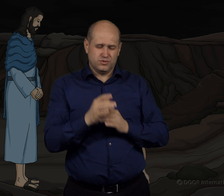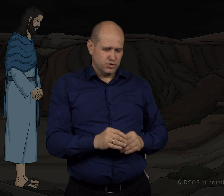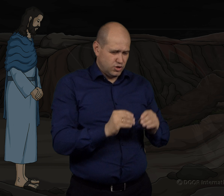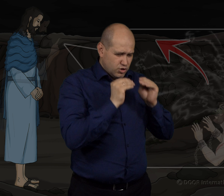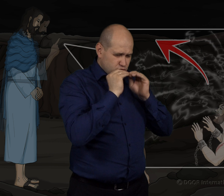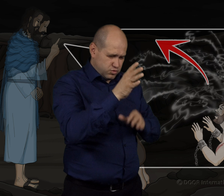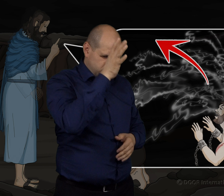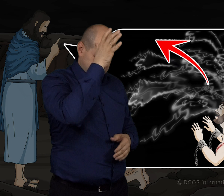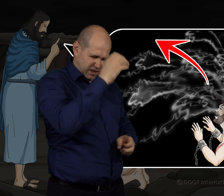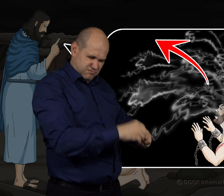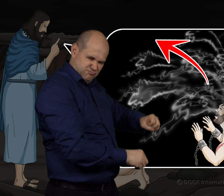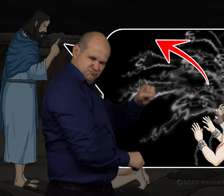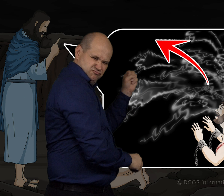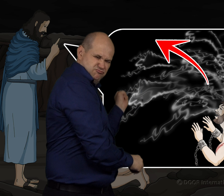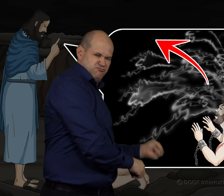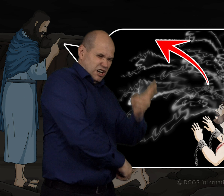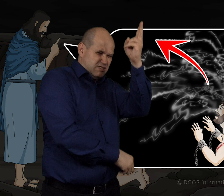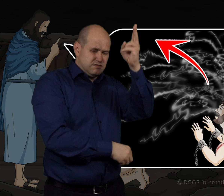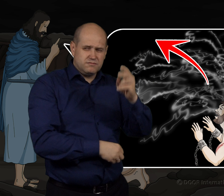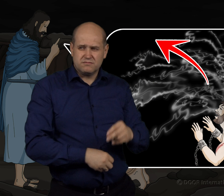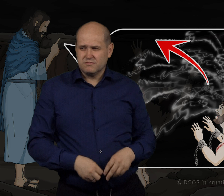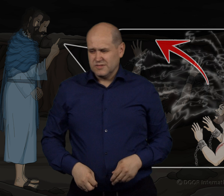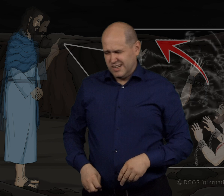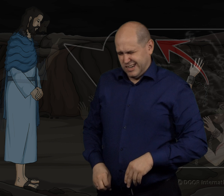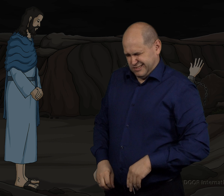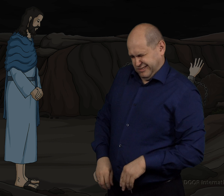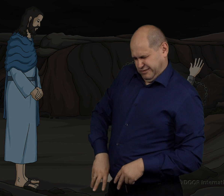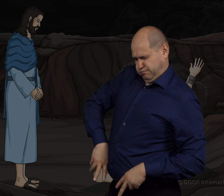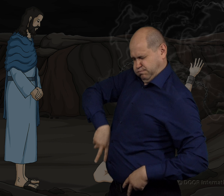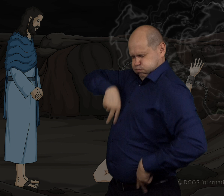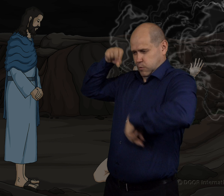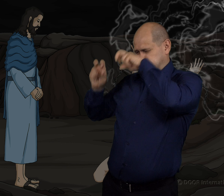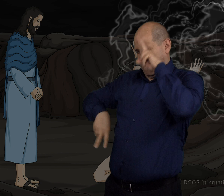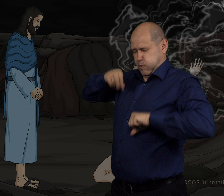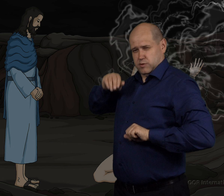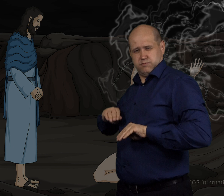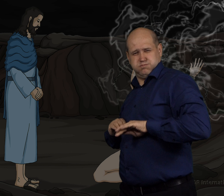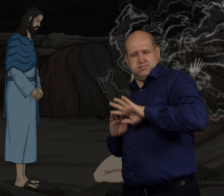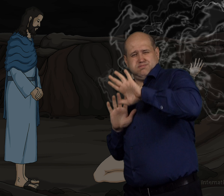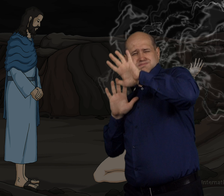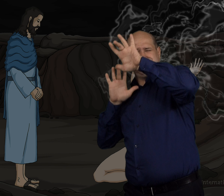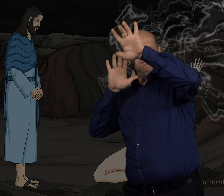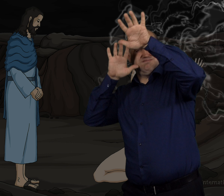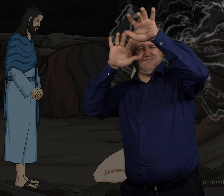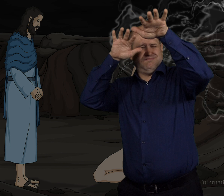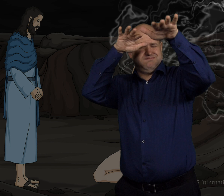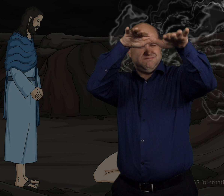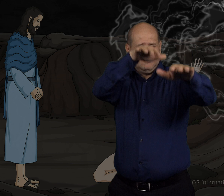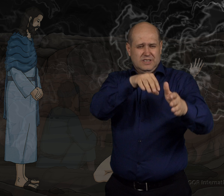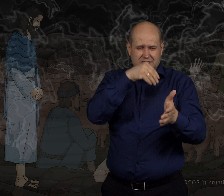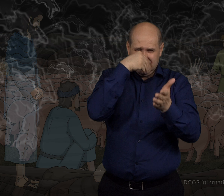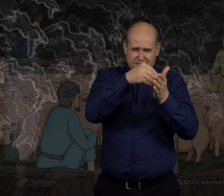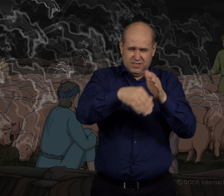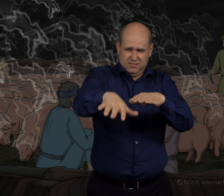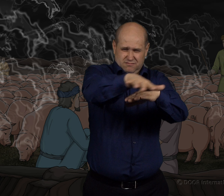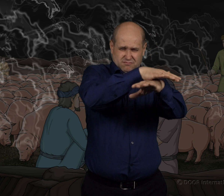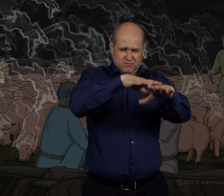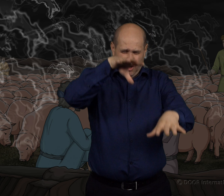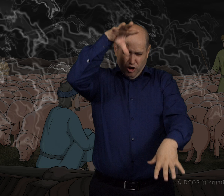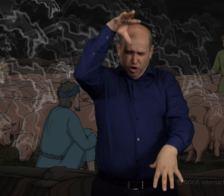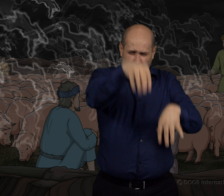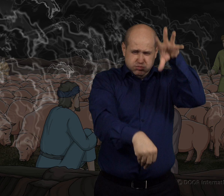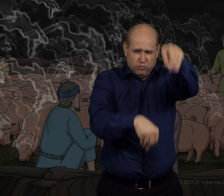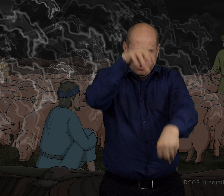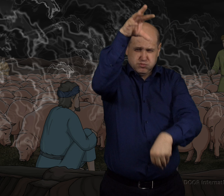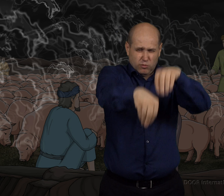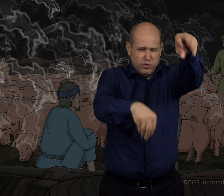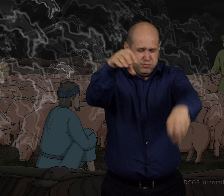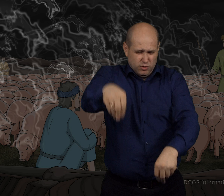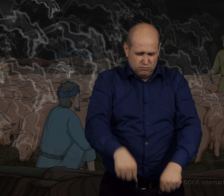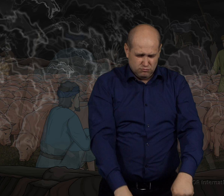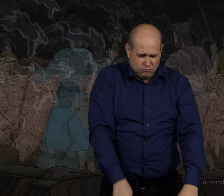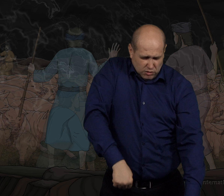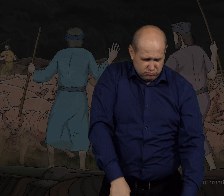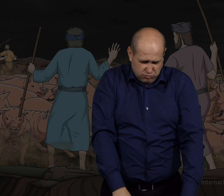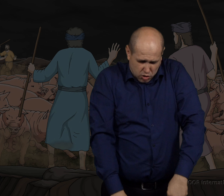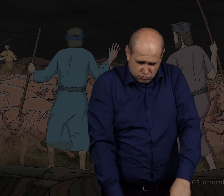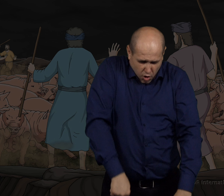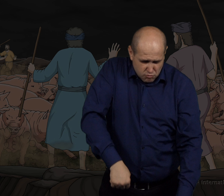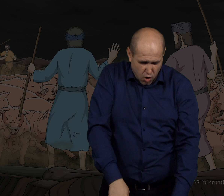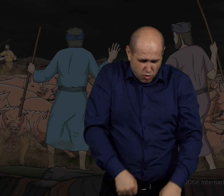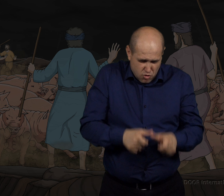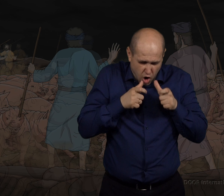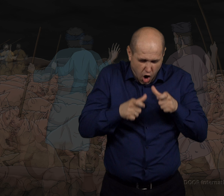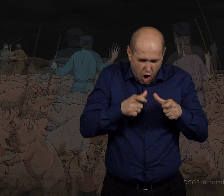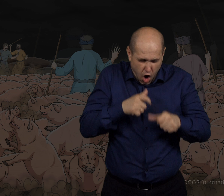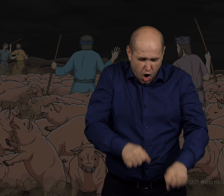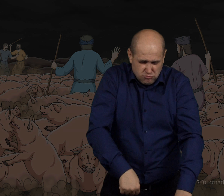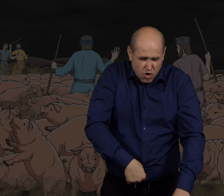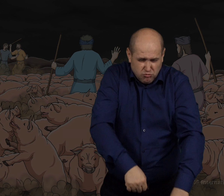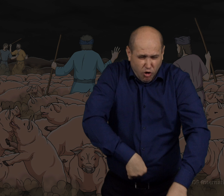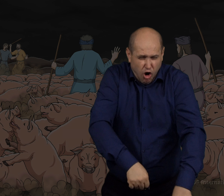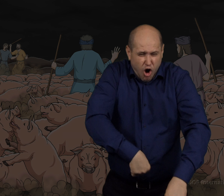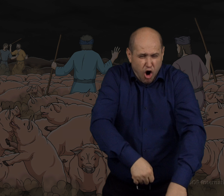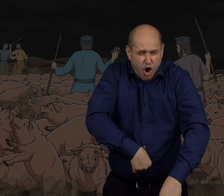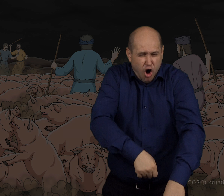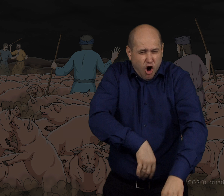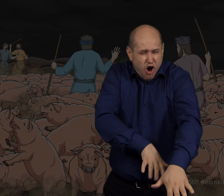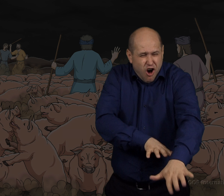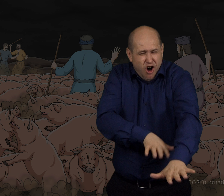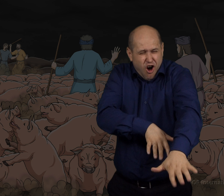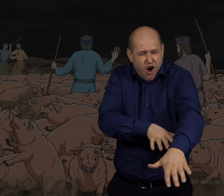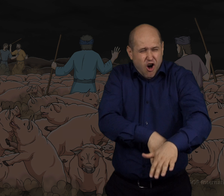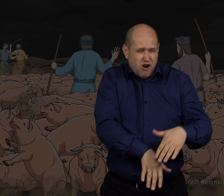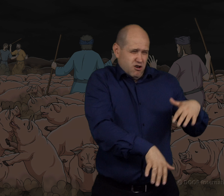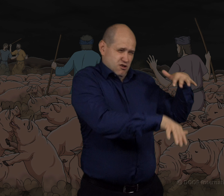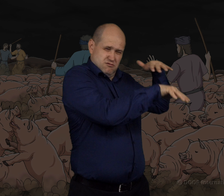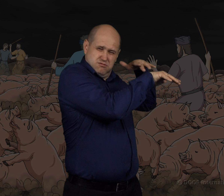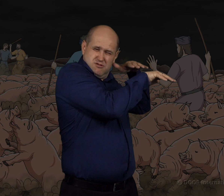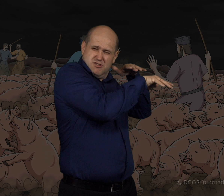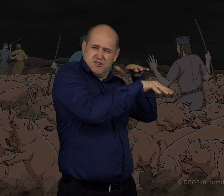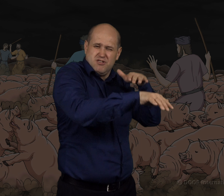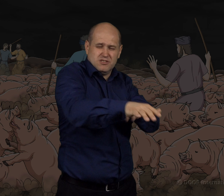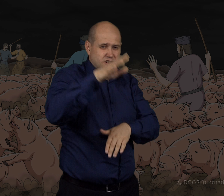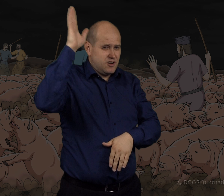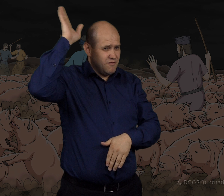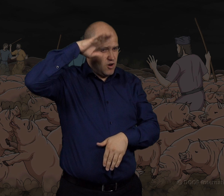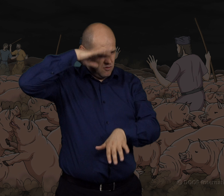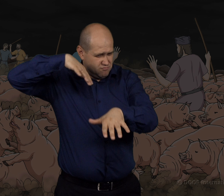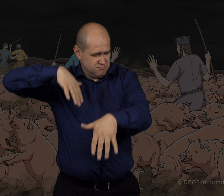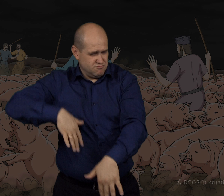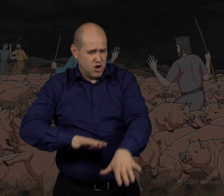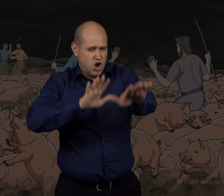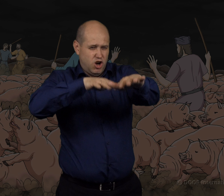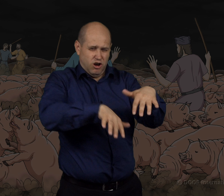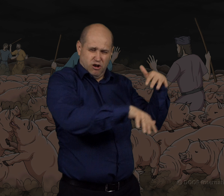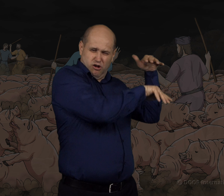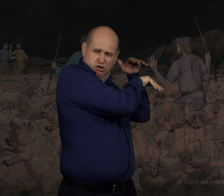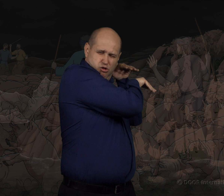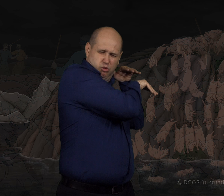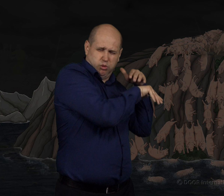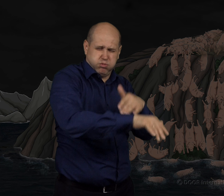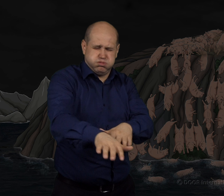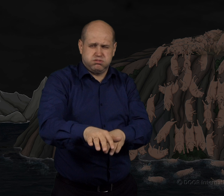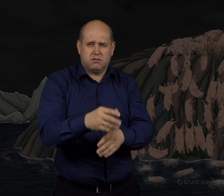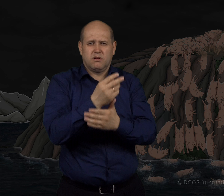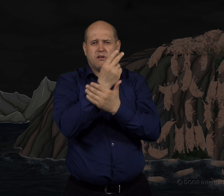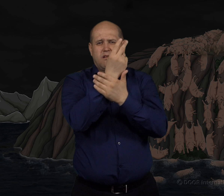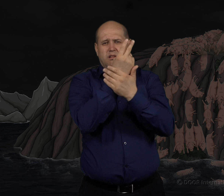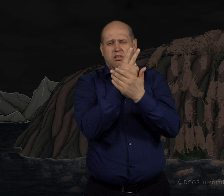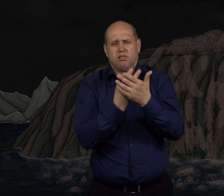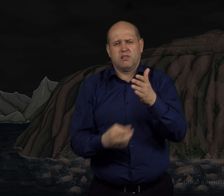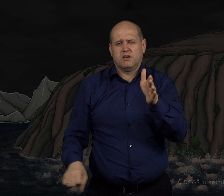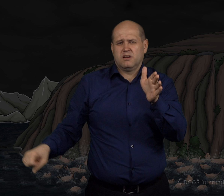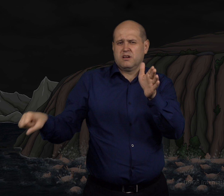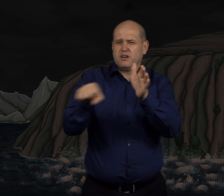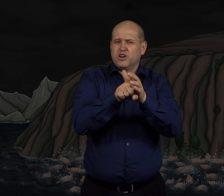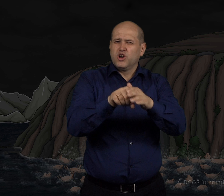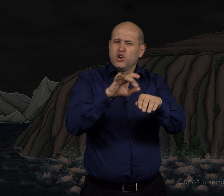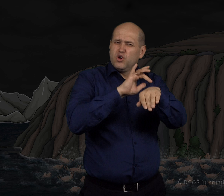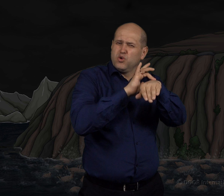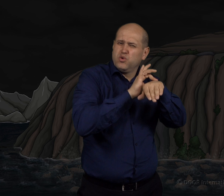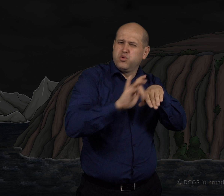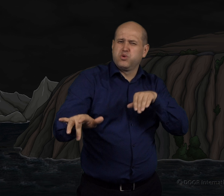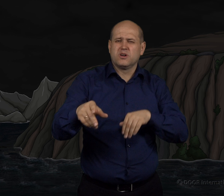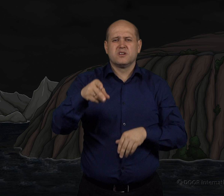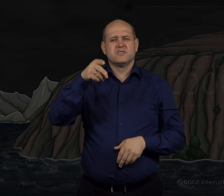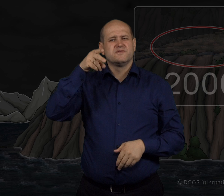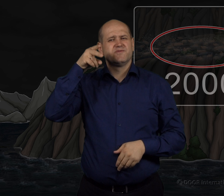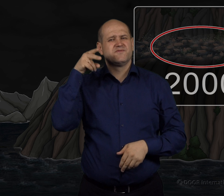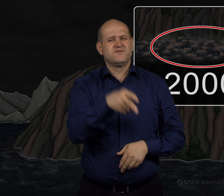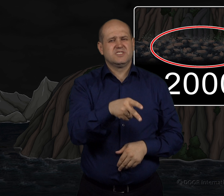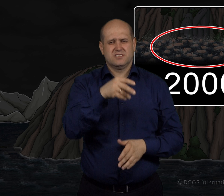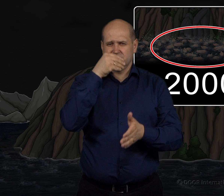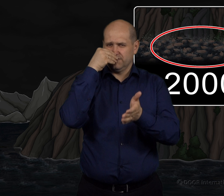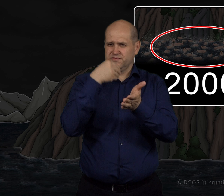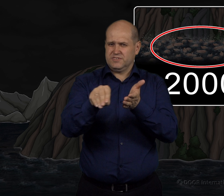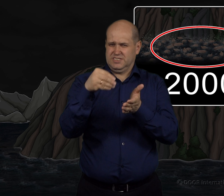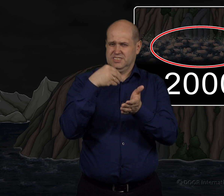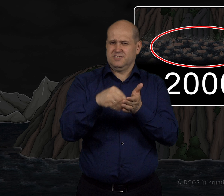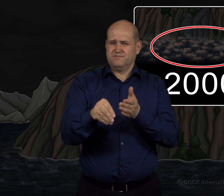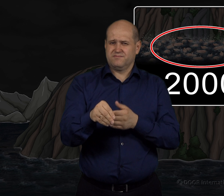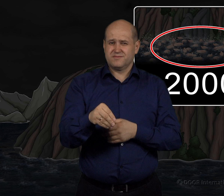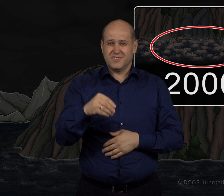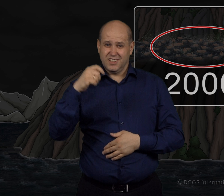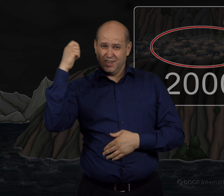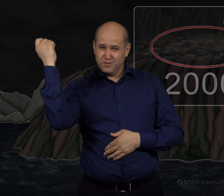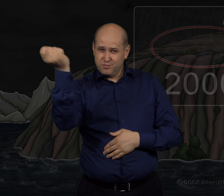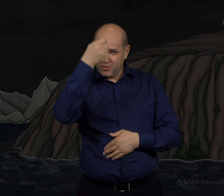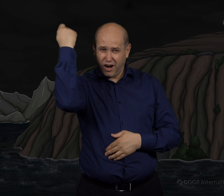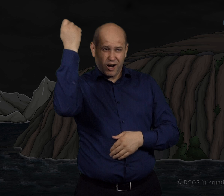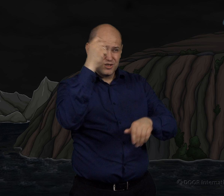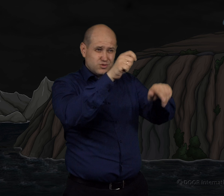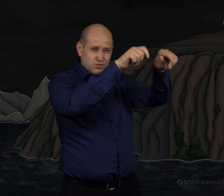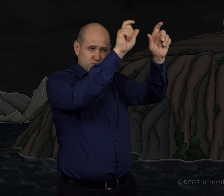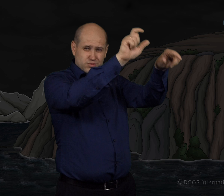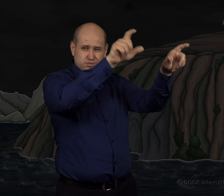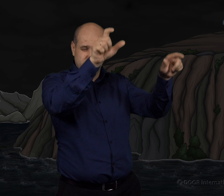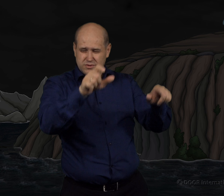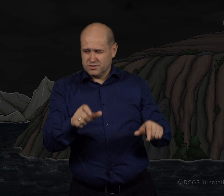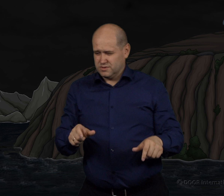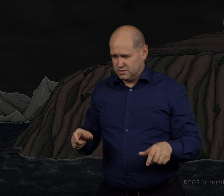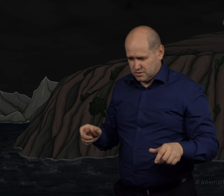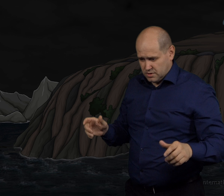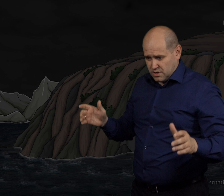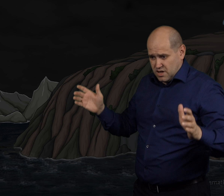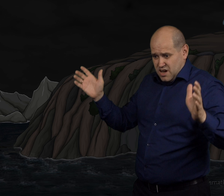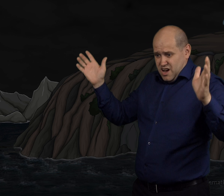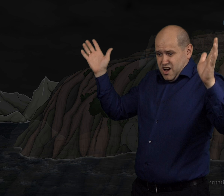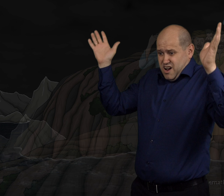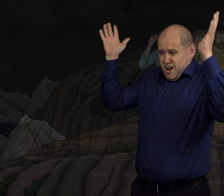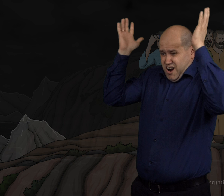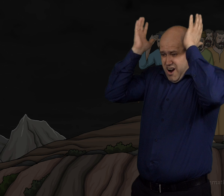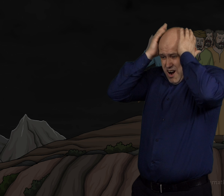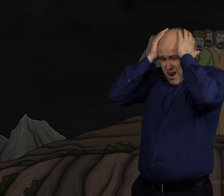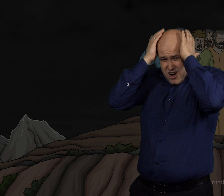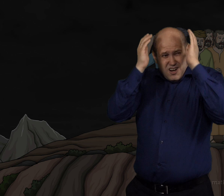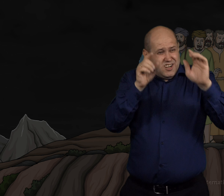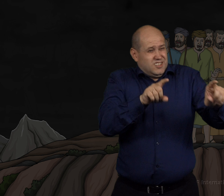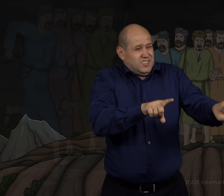He gave them permission, and the unclean spirits came out and went into the pigs, and the herd of about two thousand rushed down the steep bank into the sea and drowned in the water.